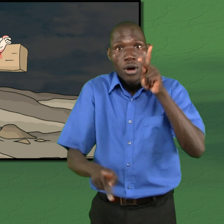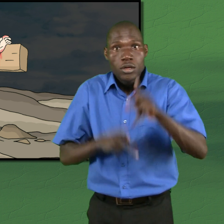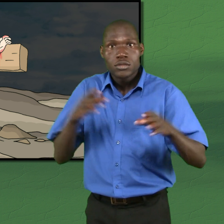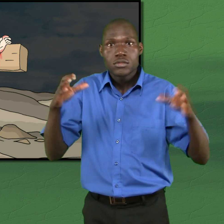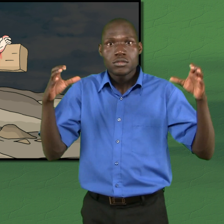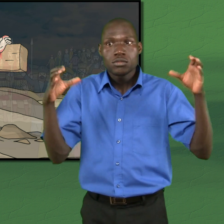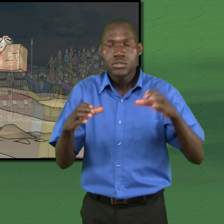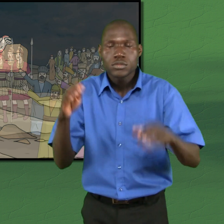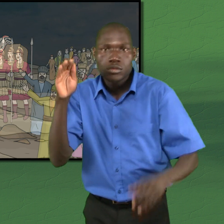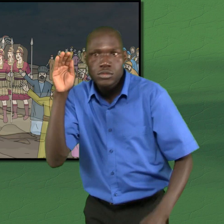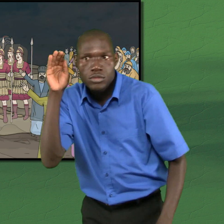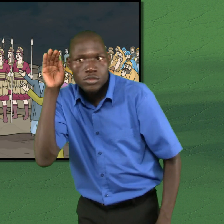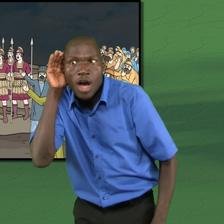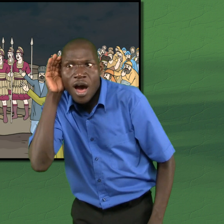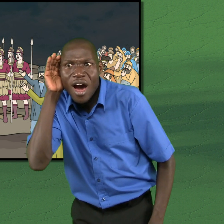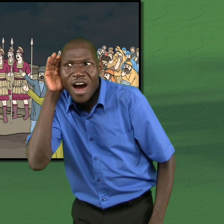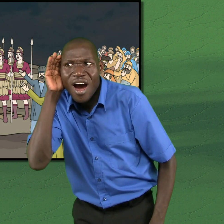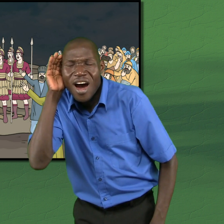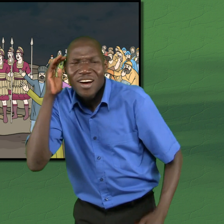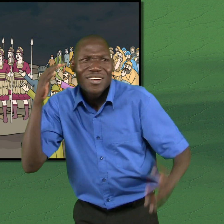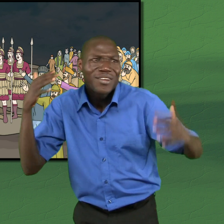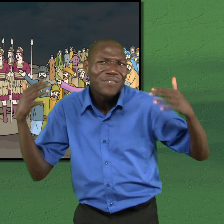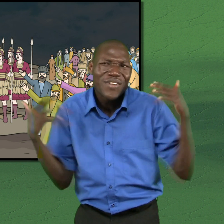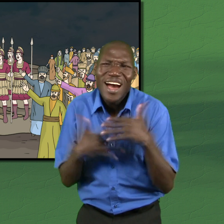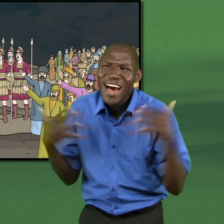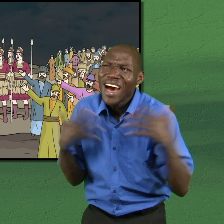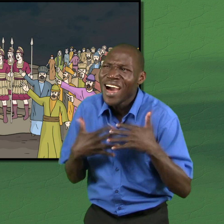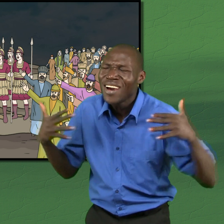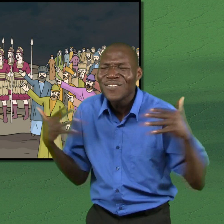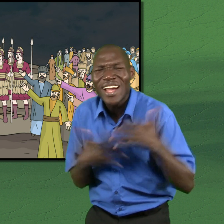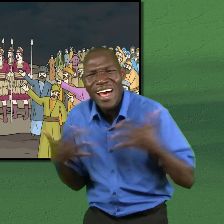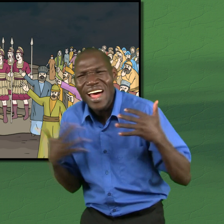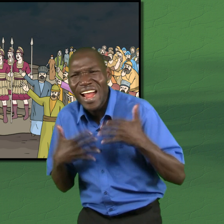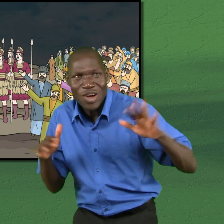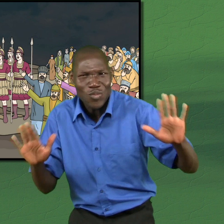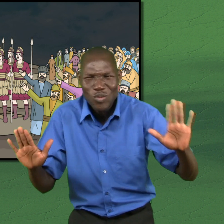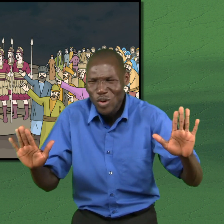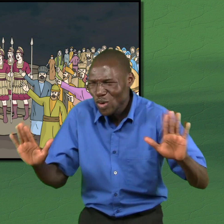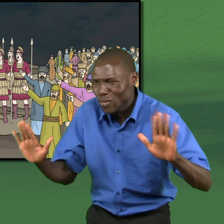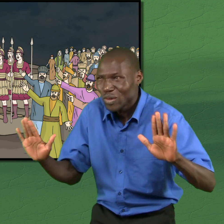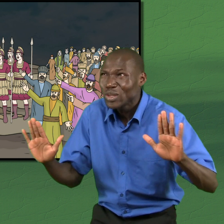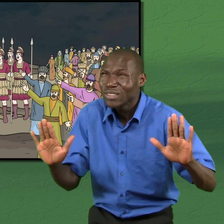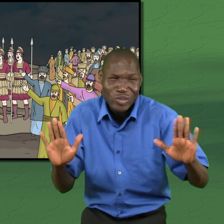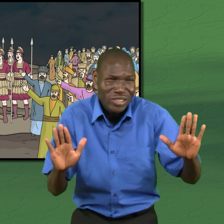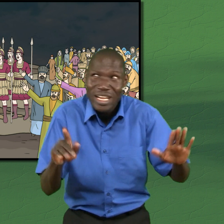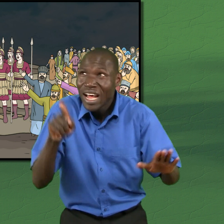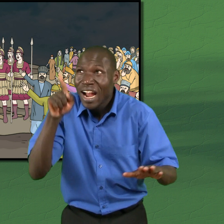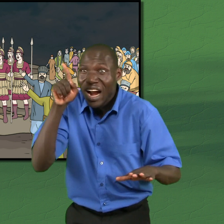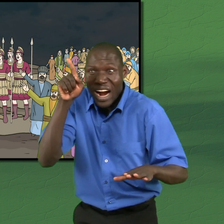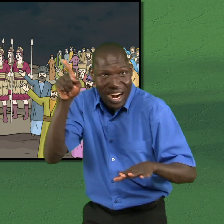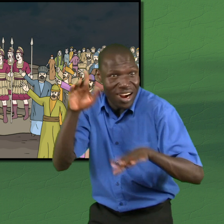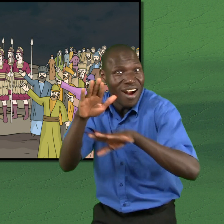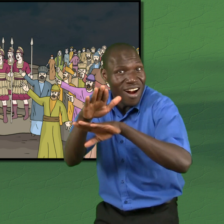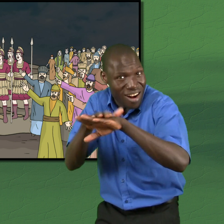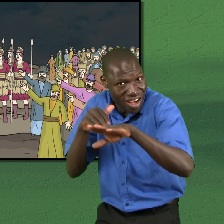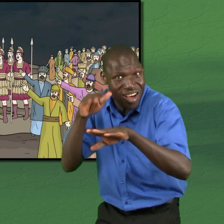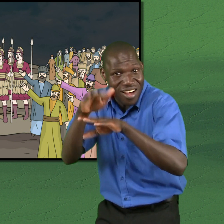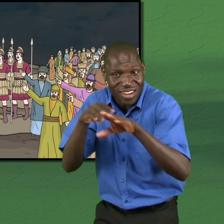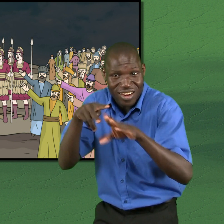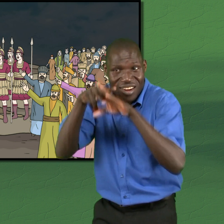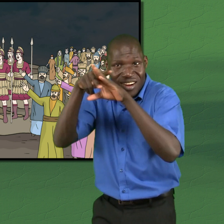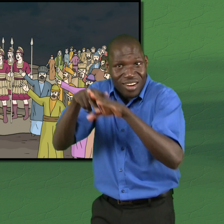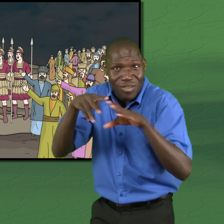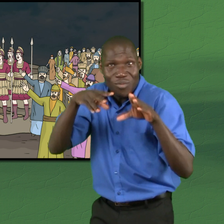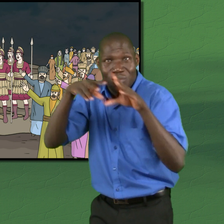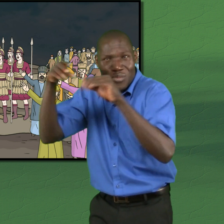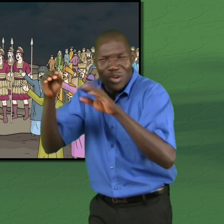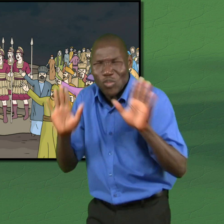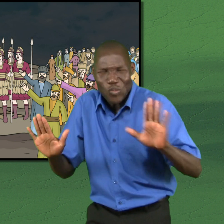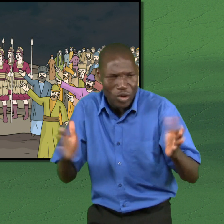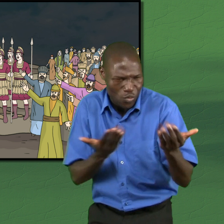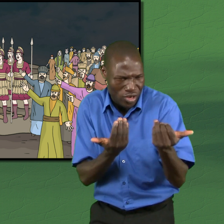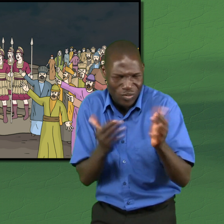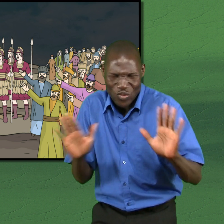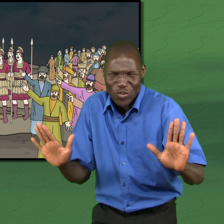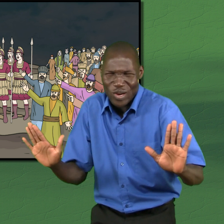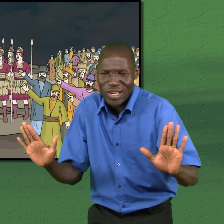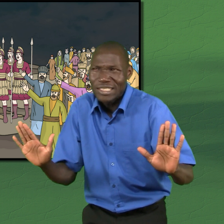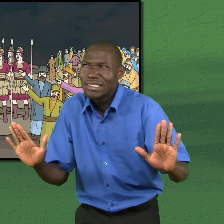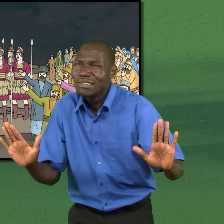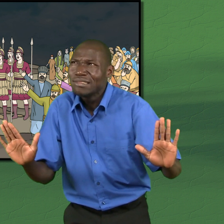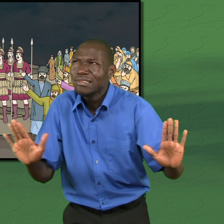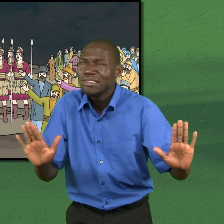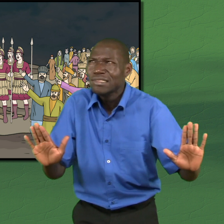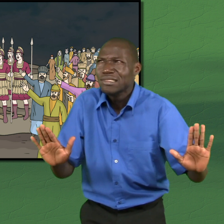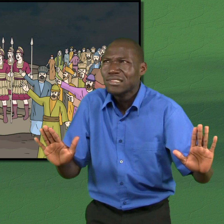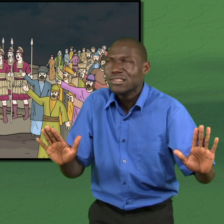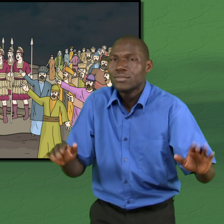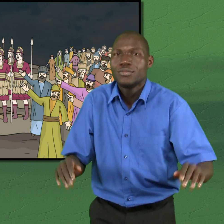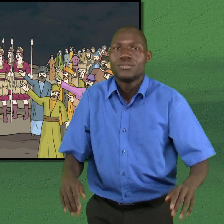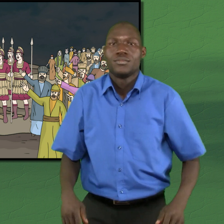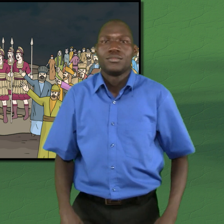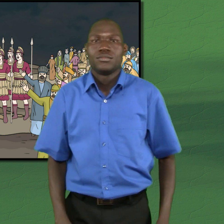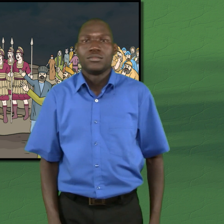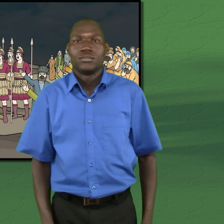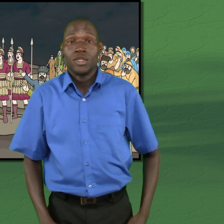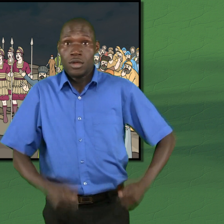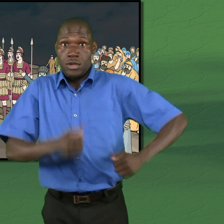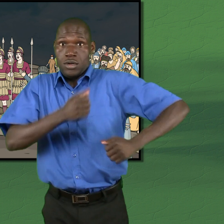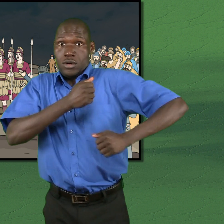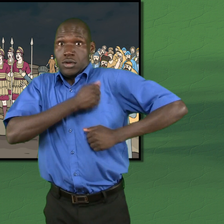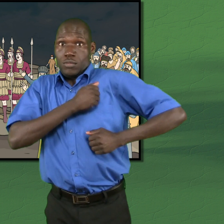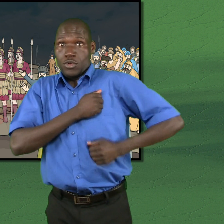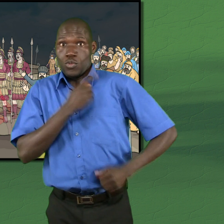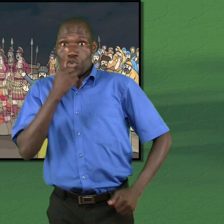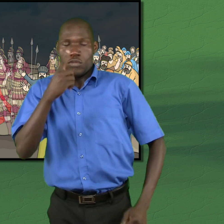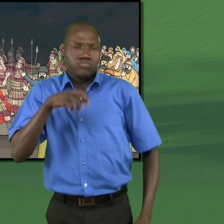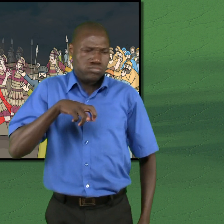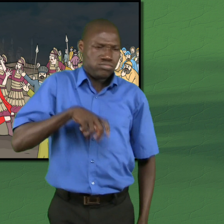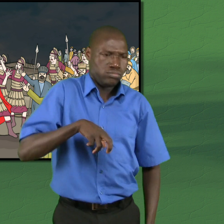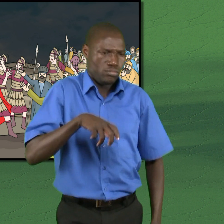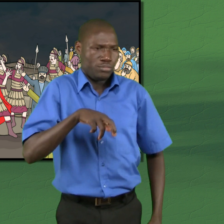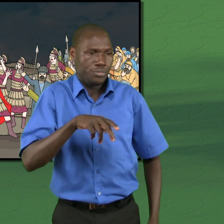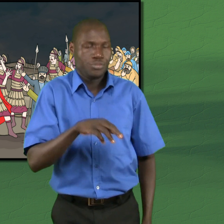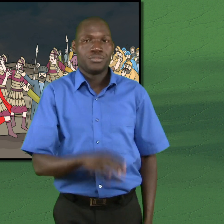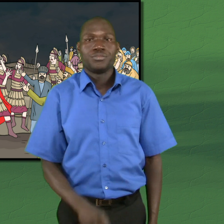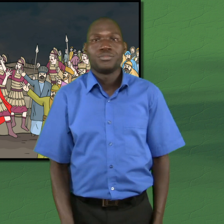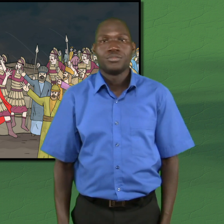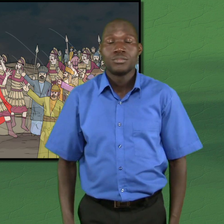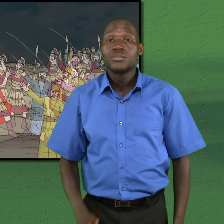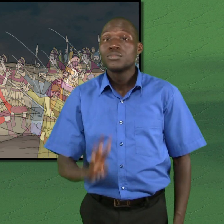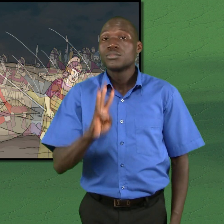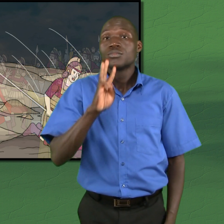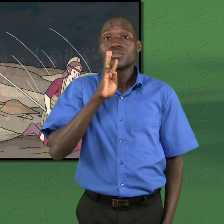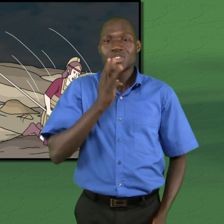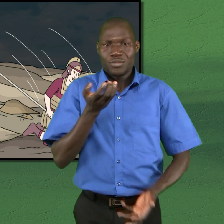When some of those standing there heard this, they said, “He is calling Elijah.”